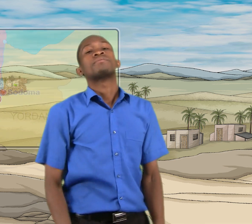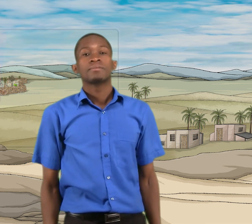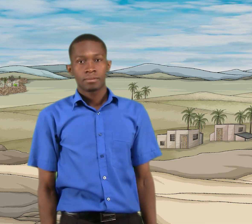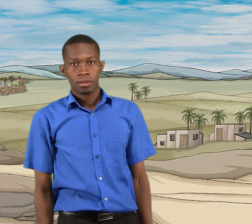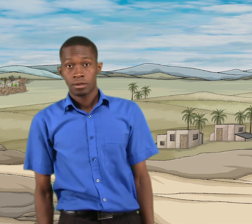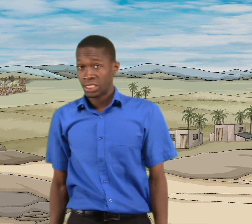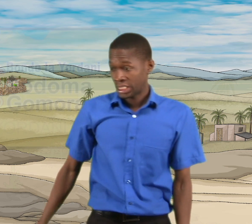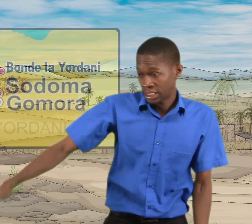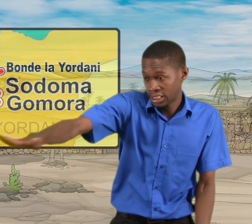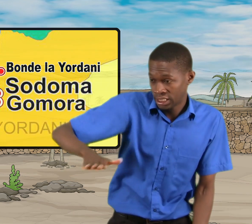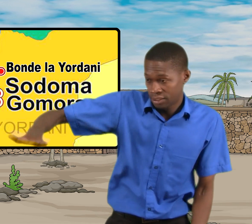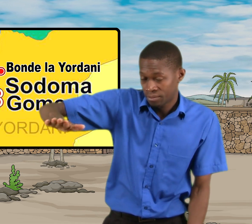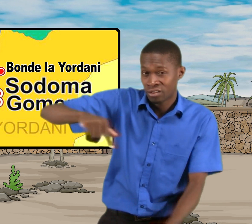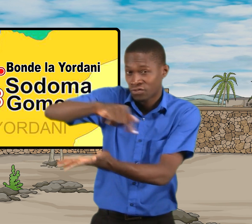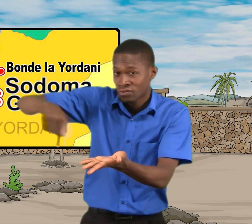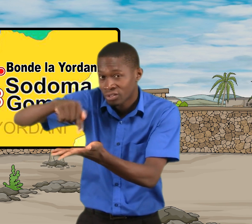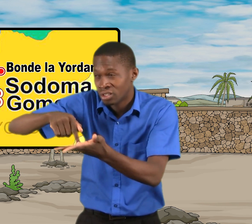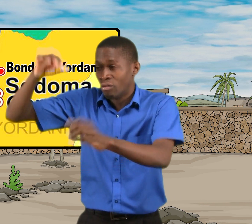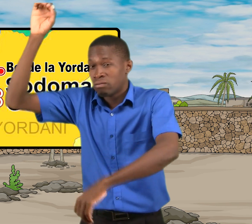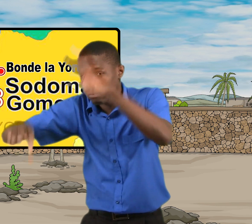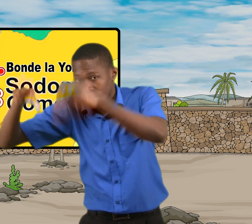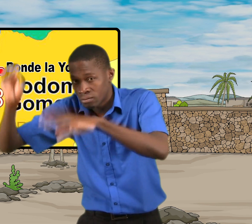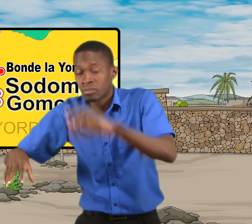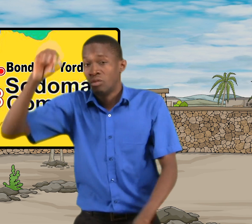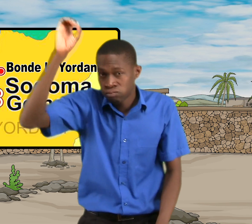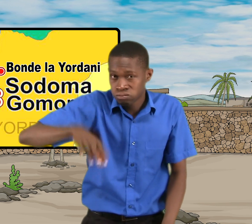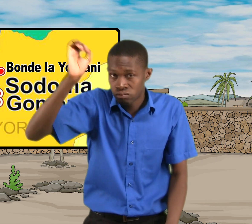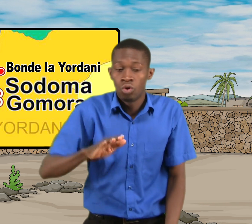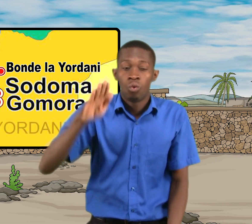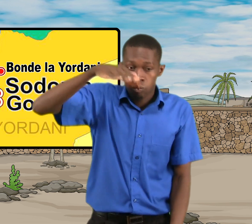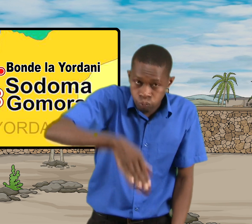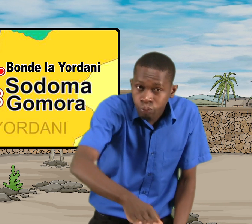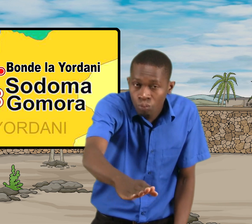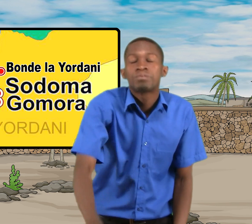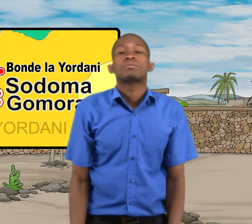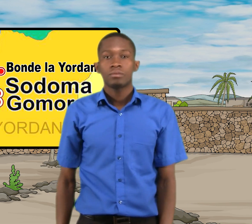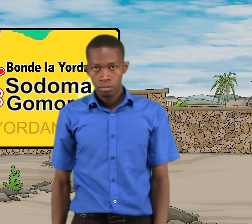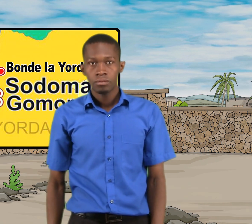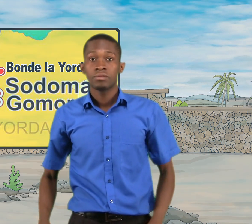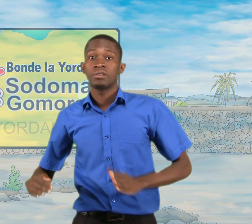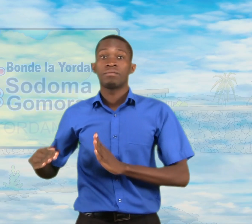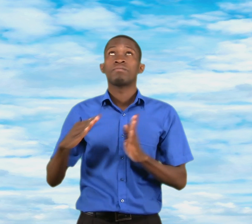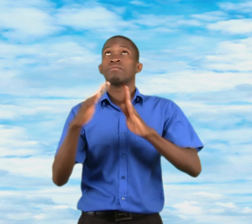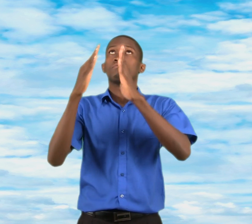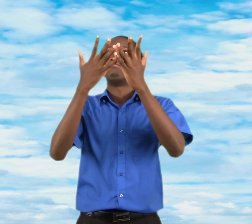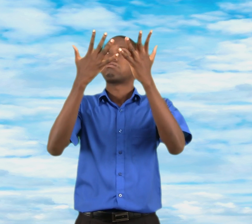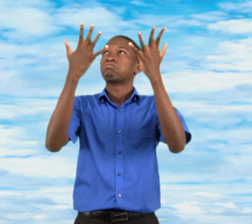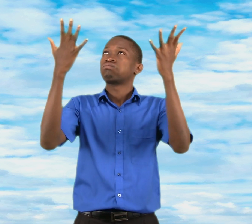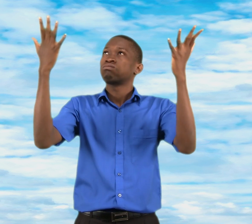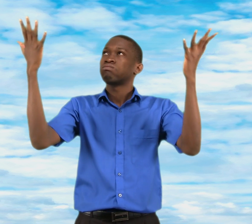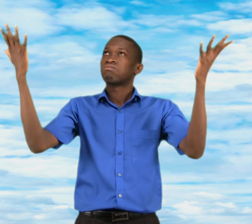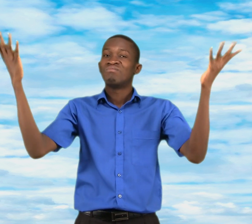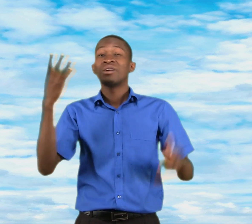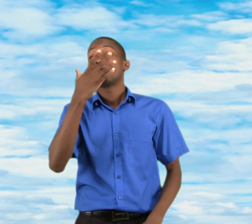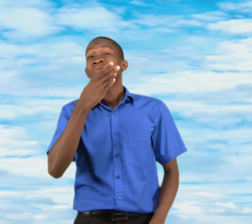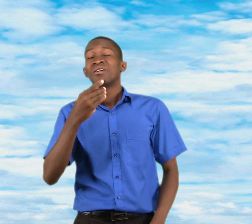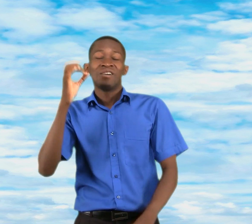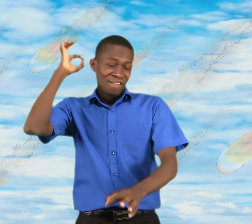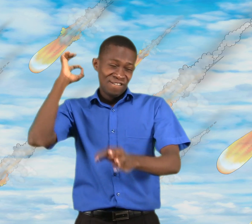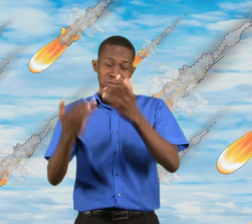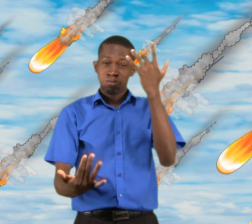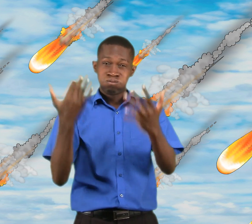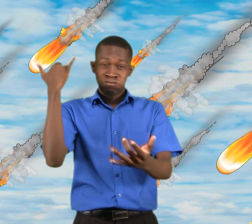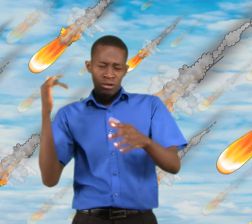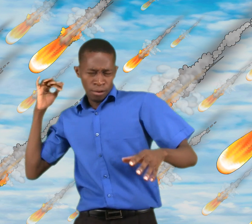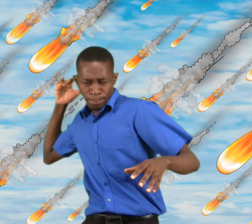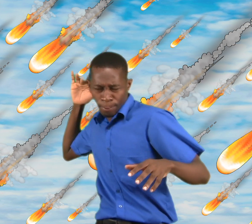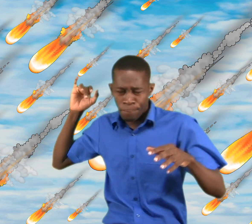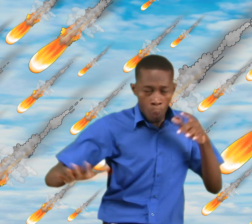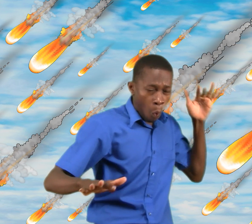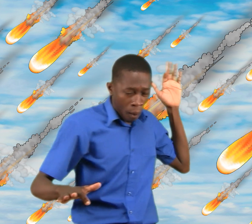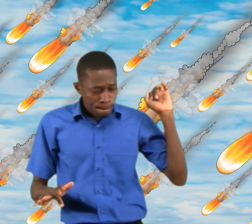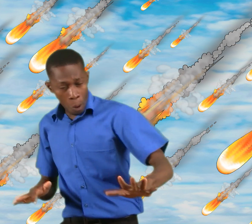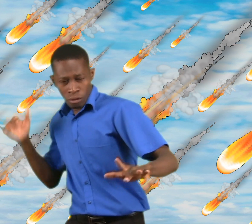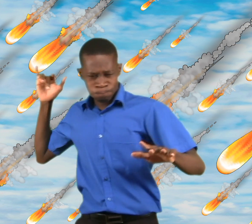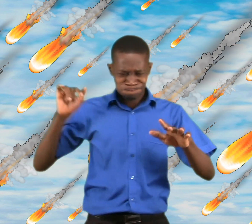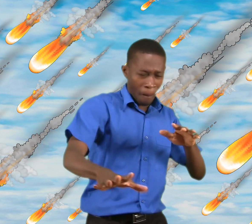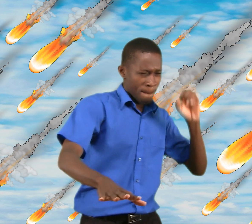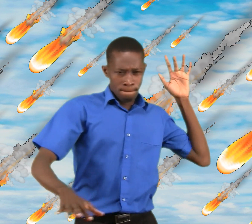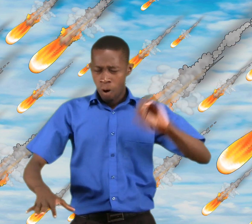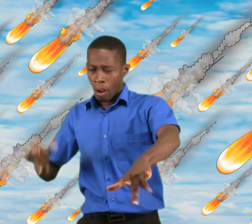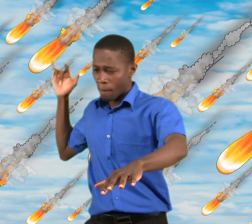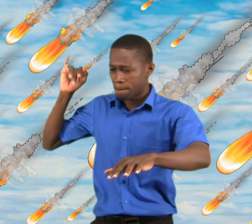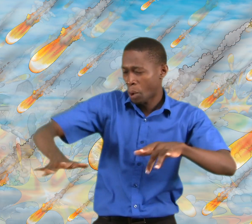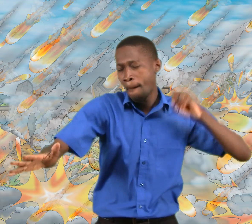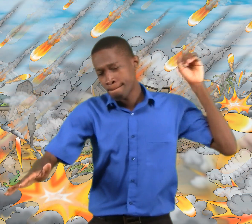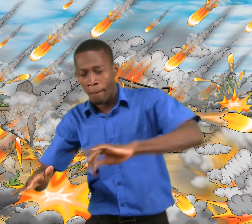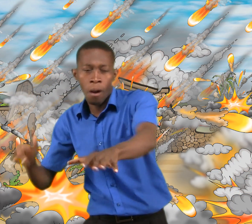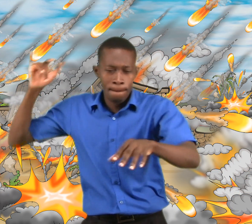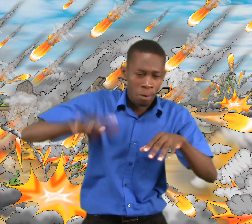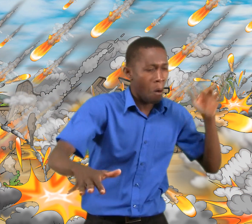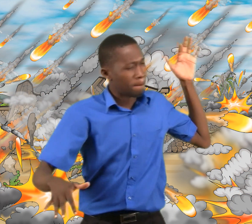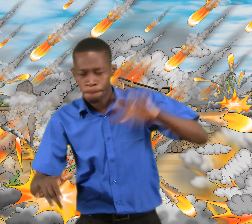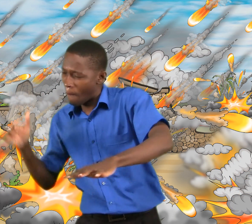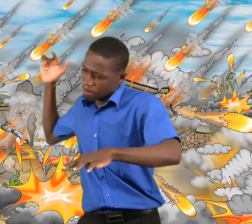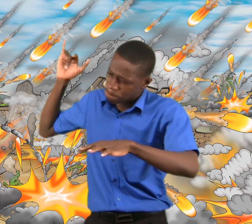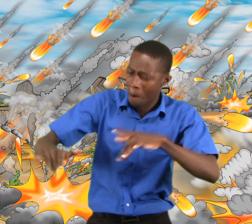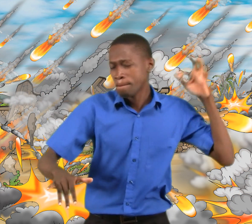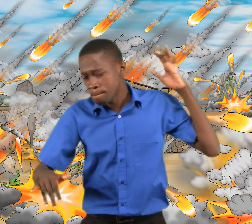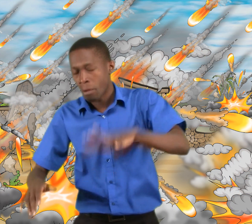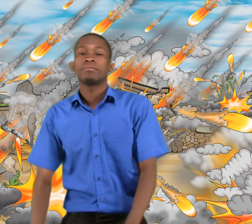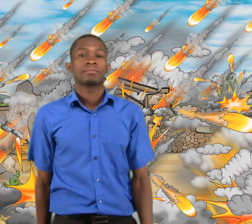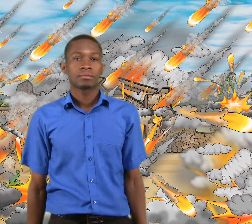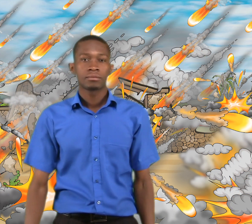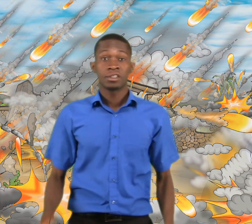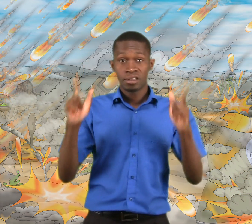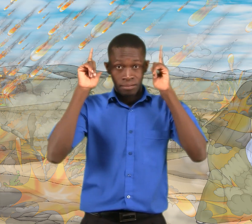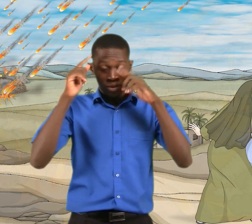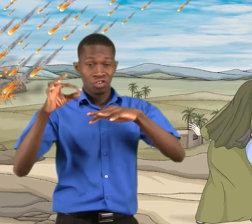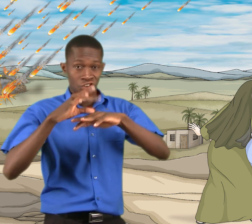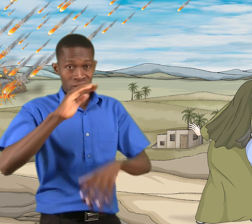Then the LORD rained down sulfur and fire on Sodom and Gomorrah—from the LORD out of the heavens.